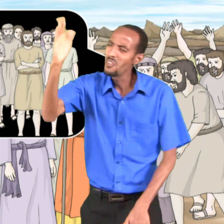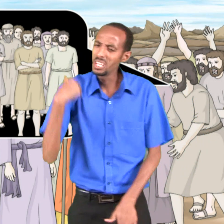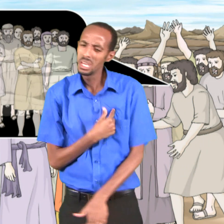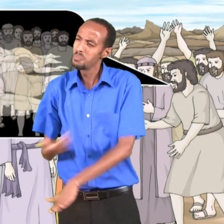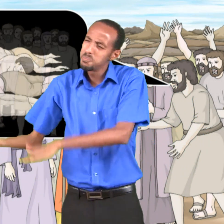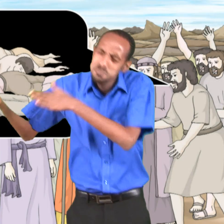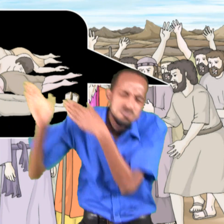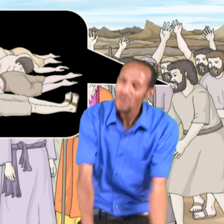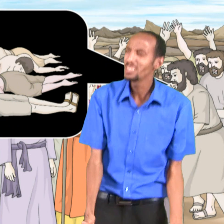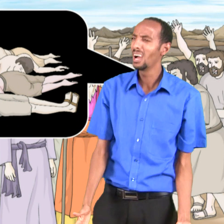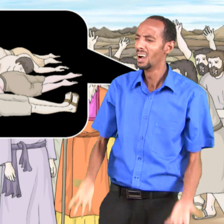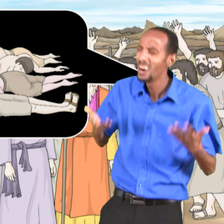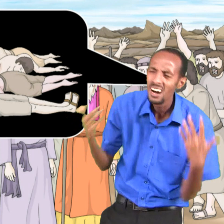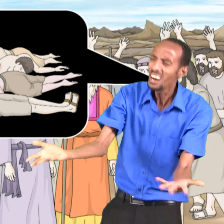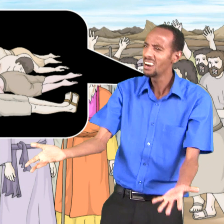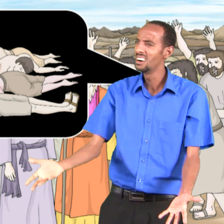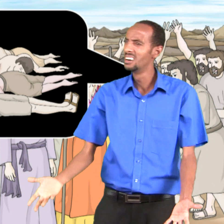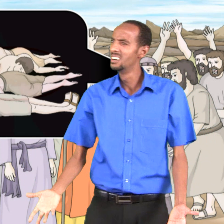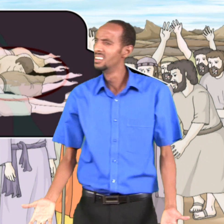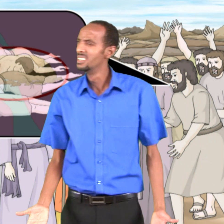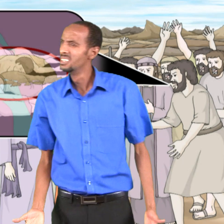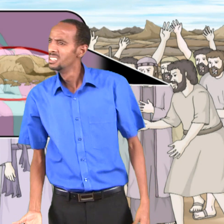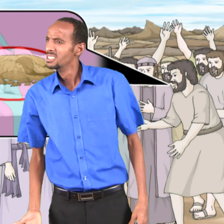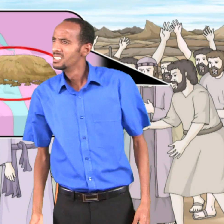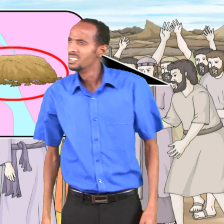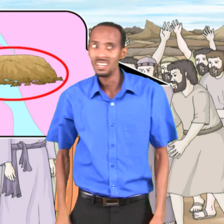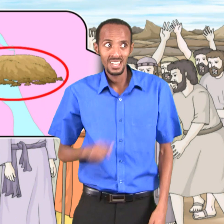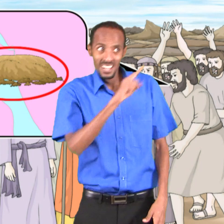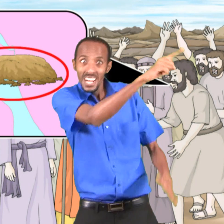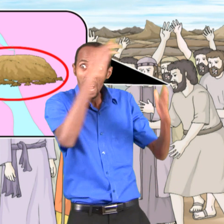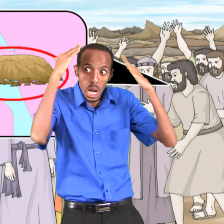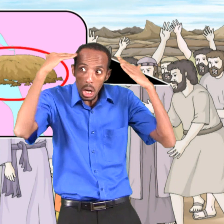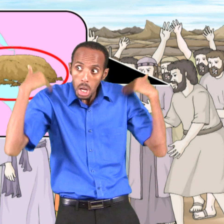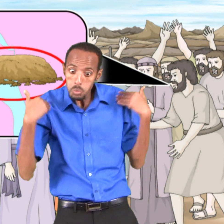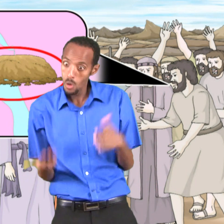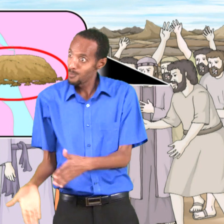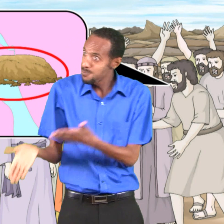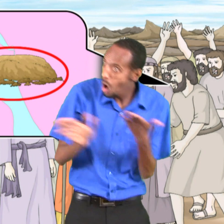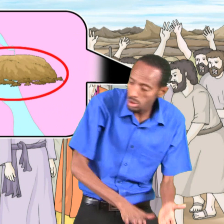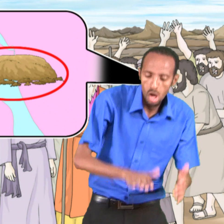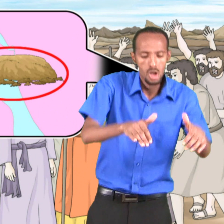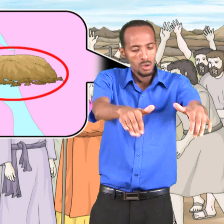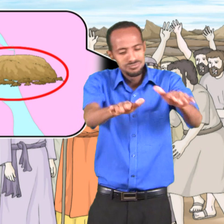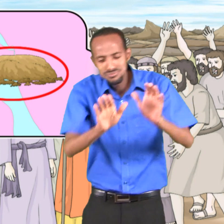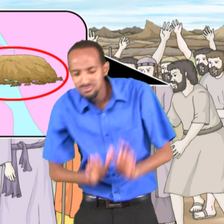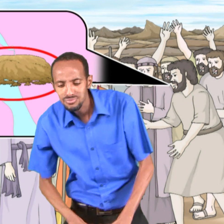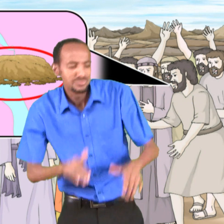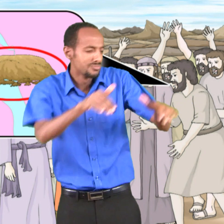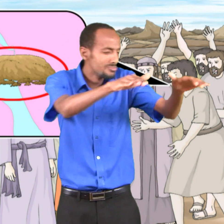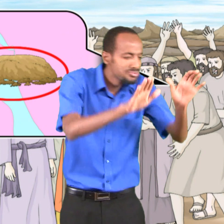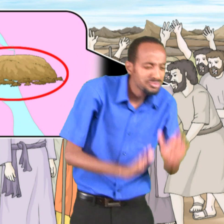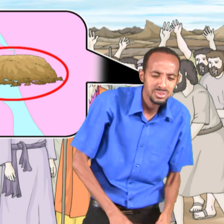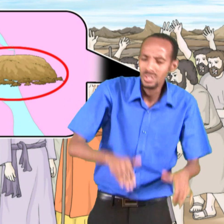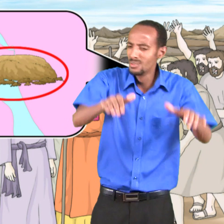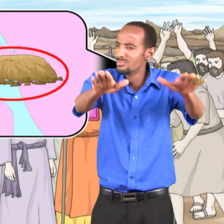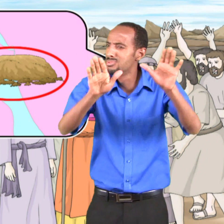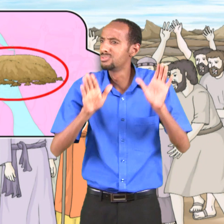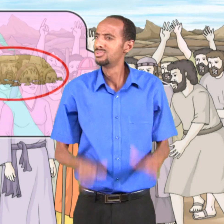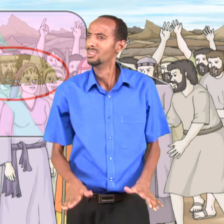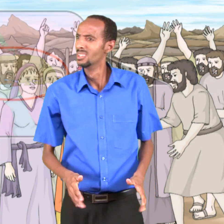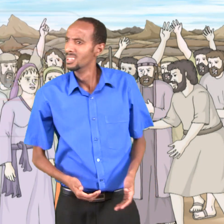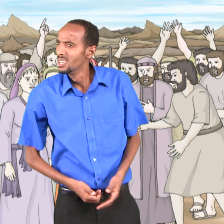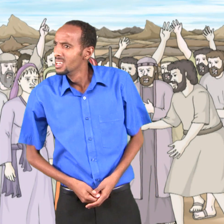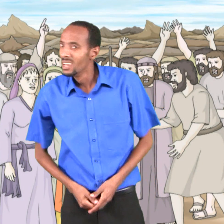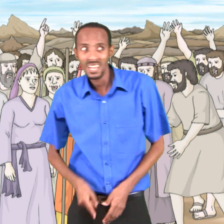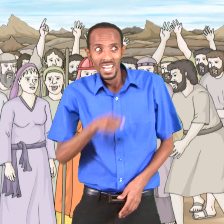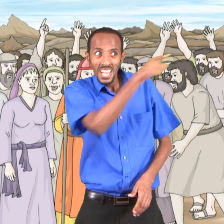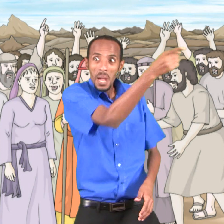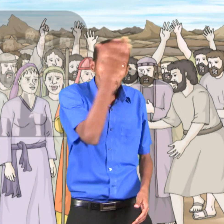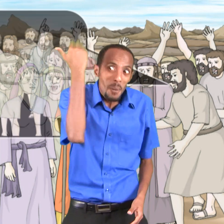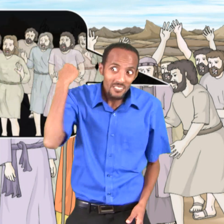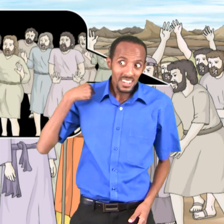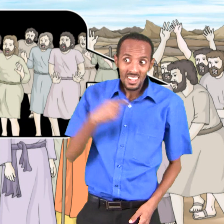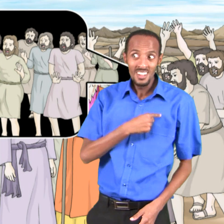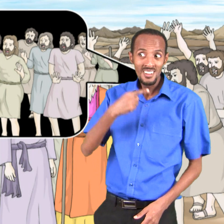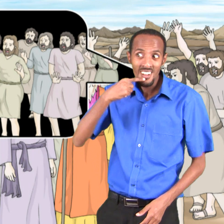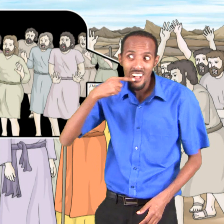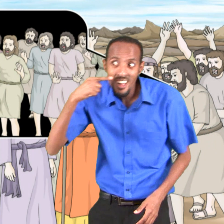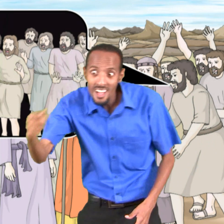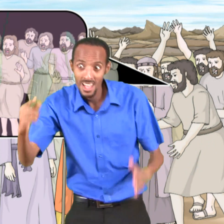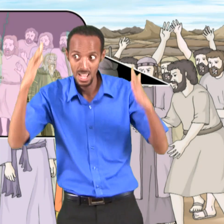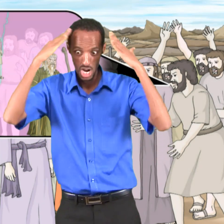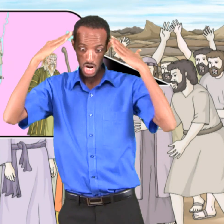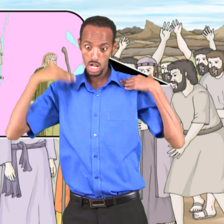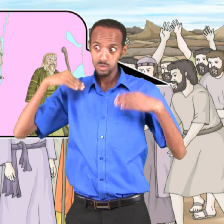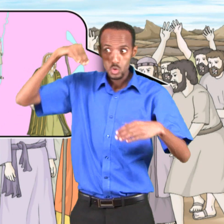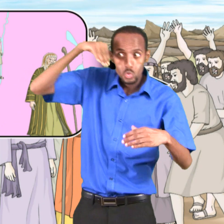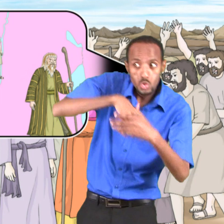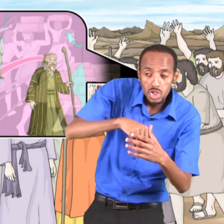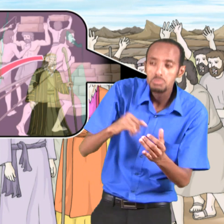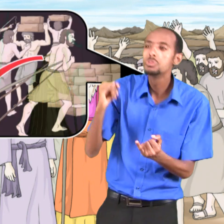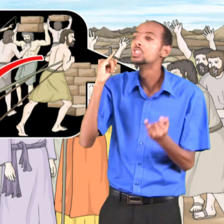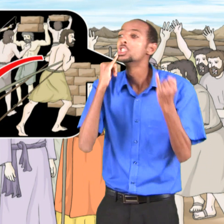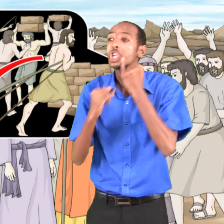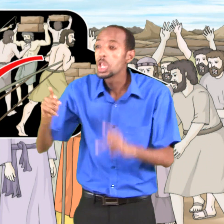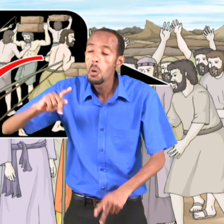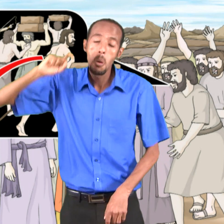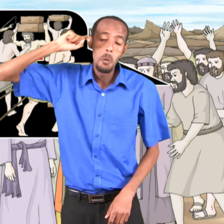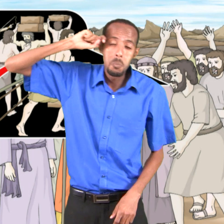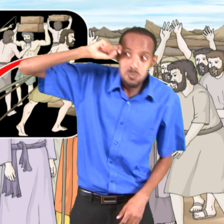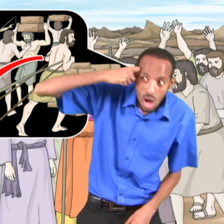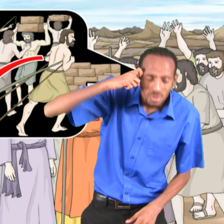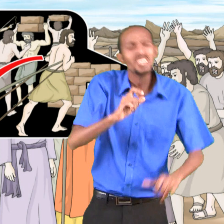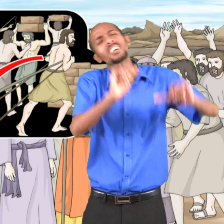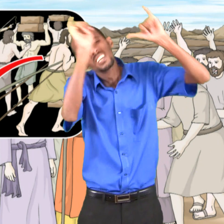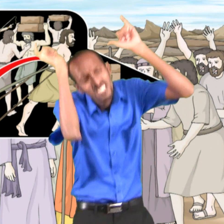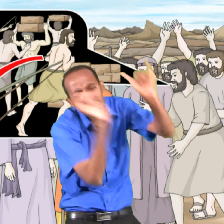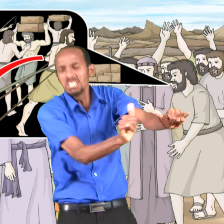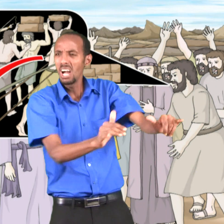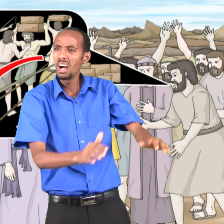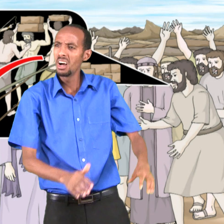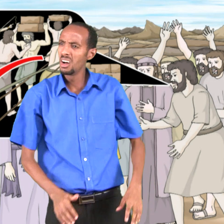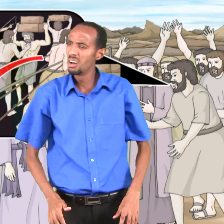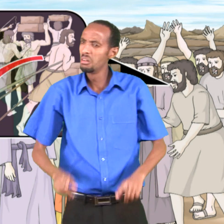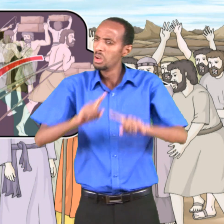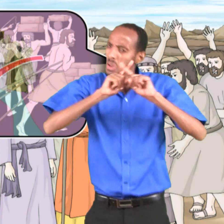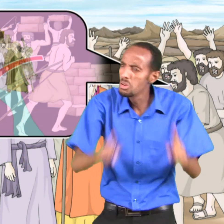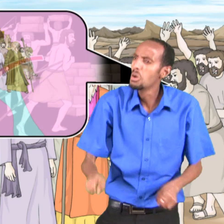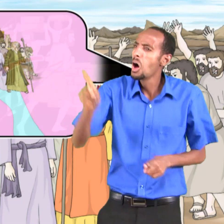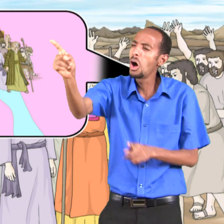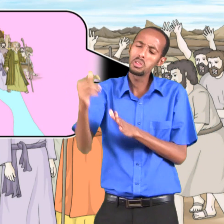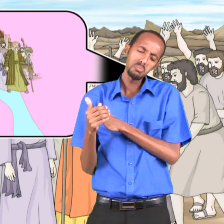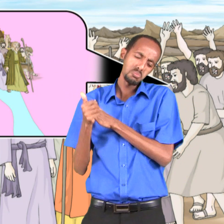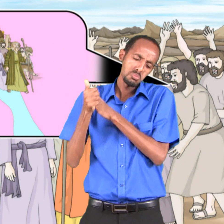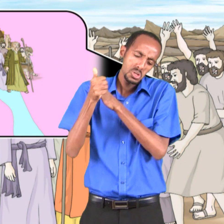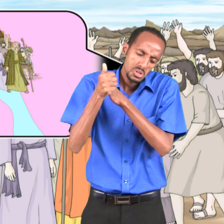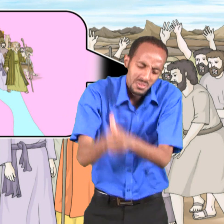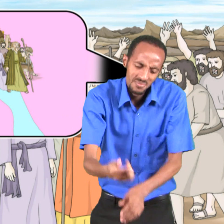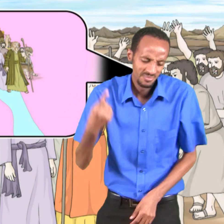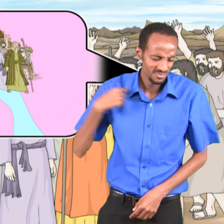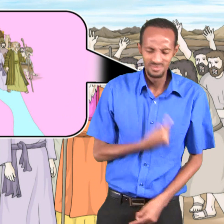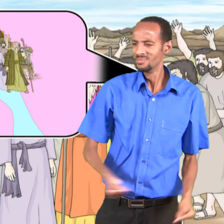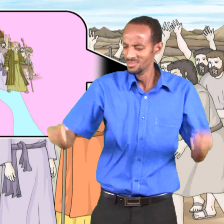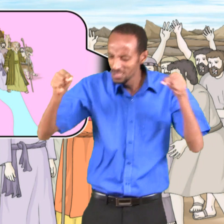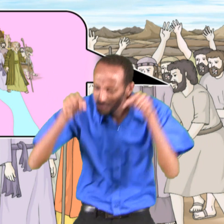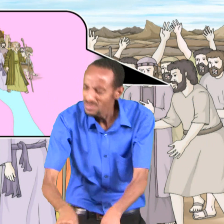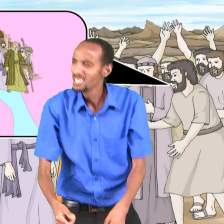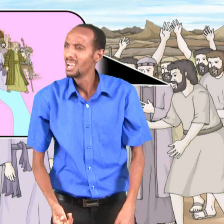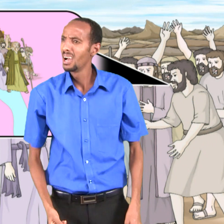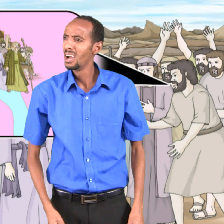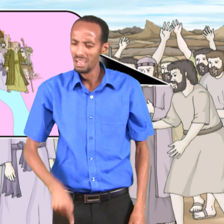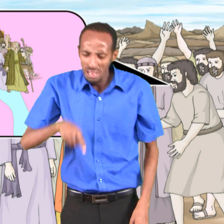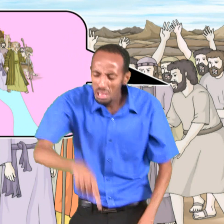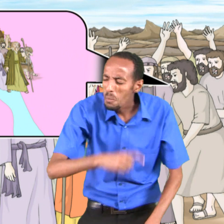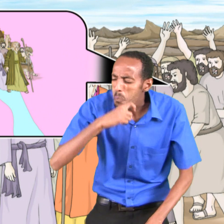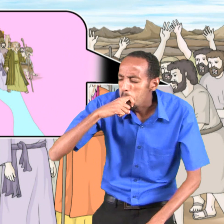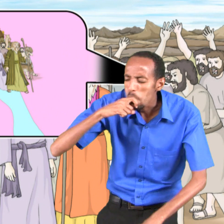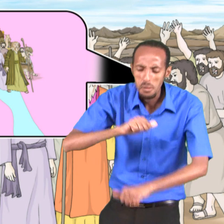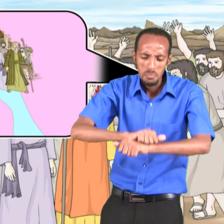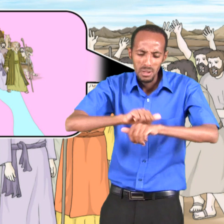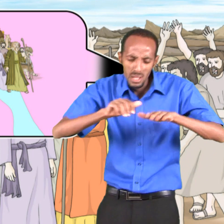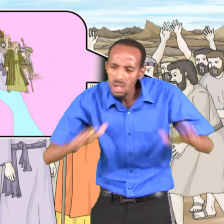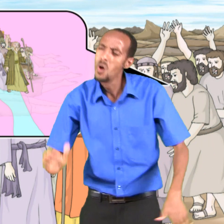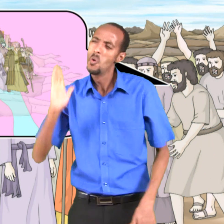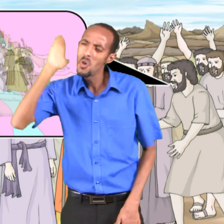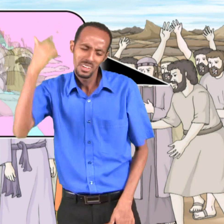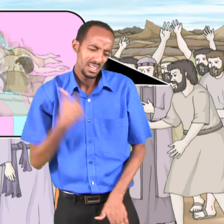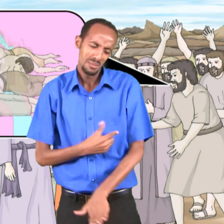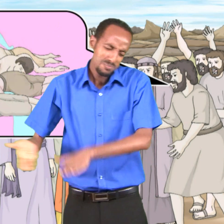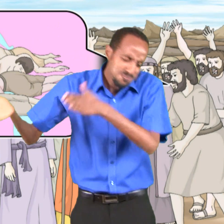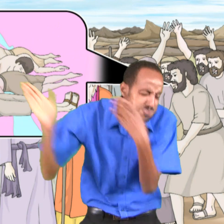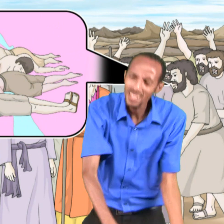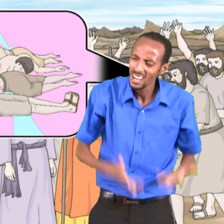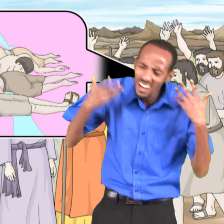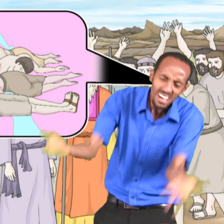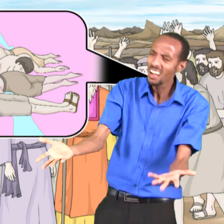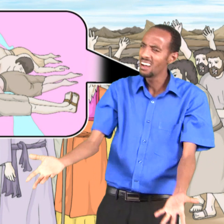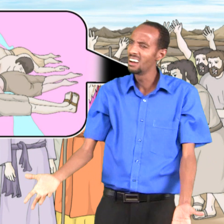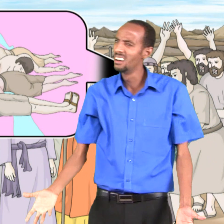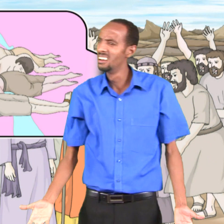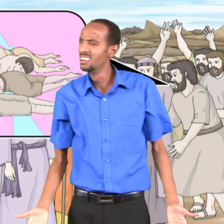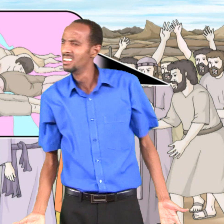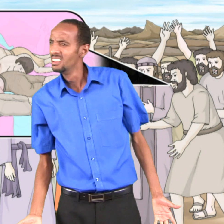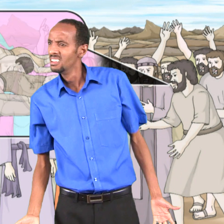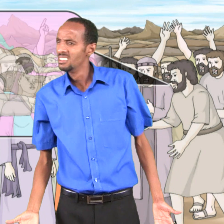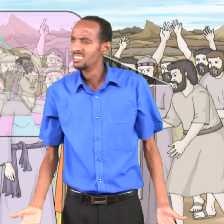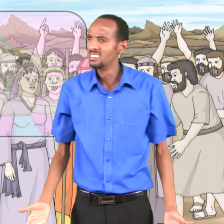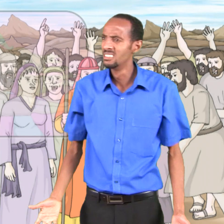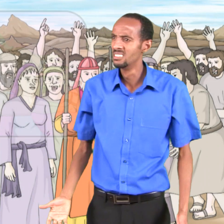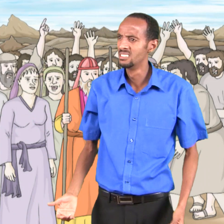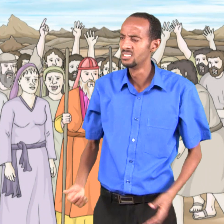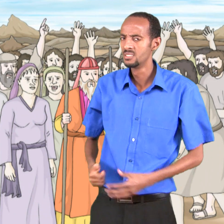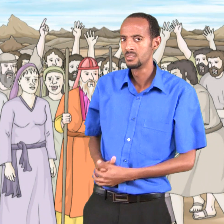Did we not say to you in Egypt, ‘Leave us alone so that we may serve the Egyptians’? For it would have been better for us to serve the Egyptians than to die in the wilderness.”